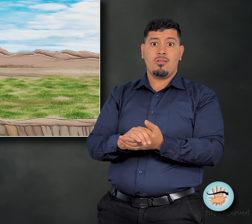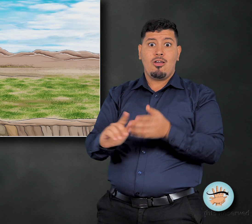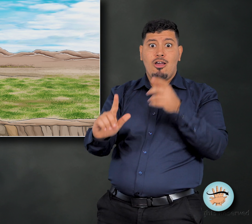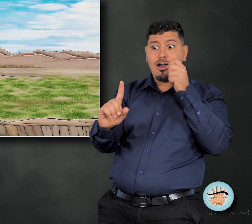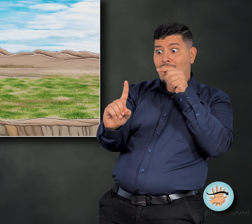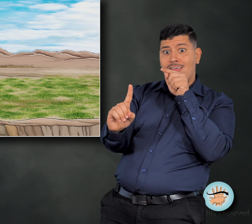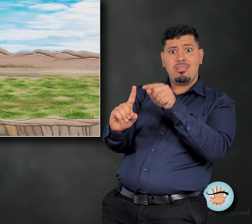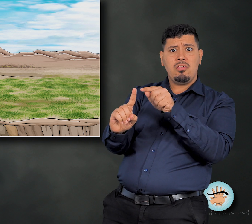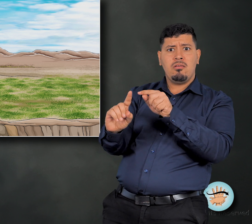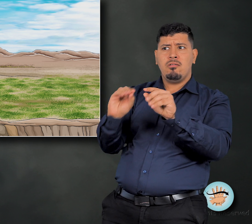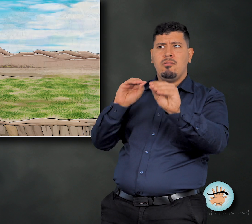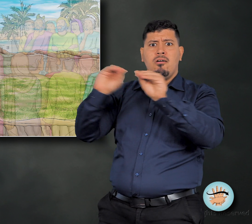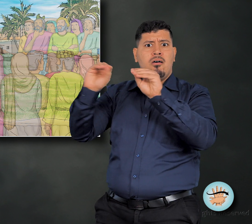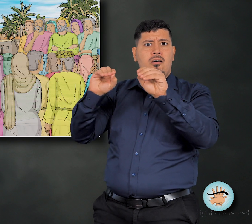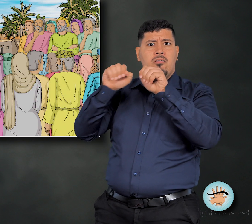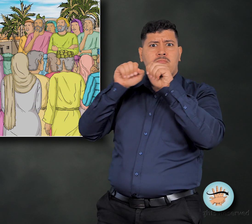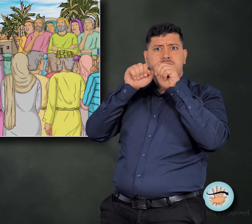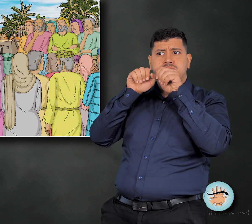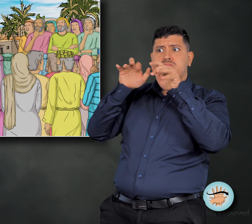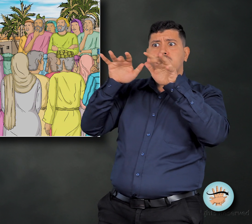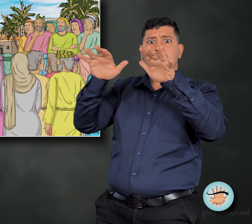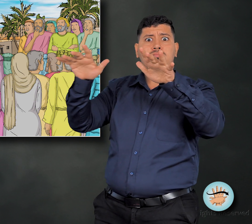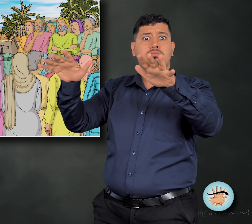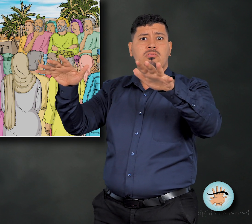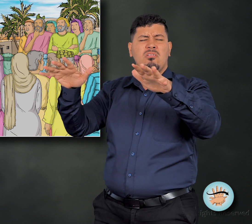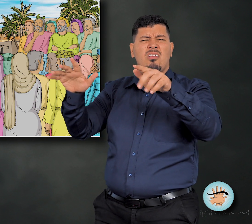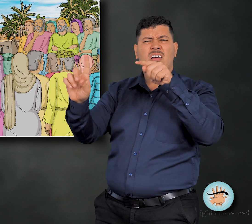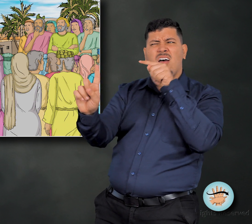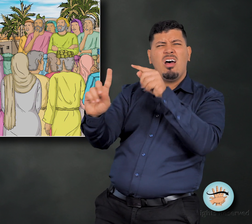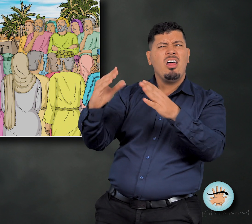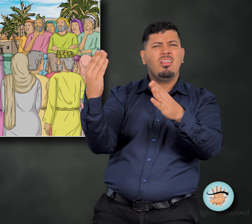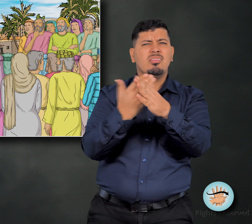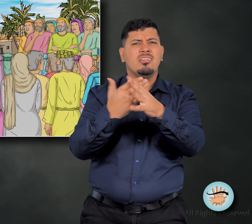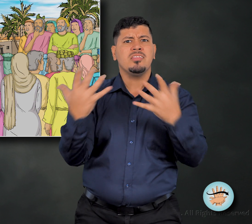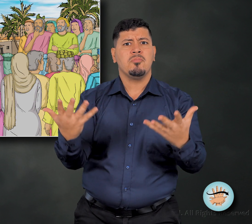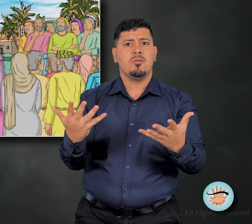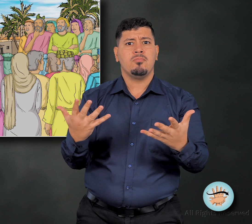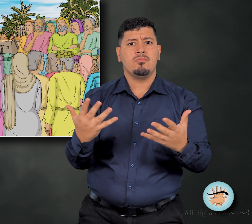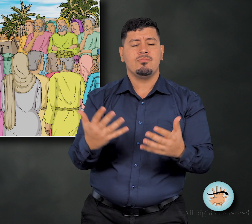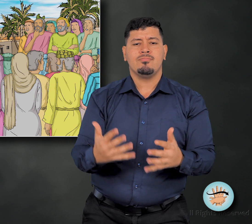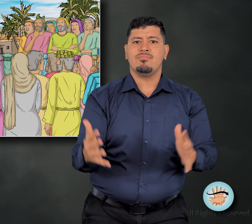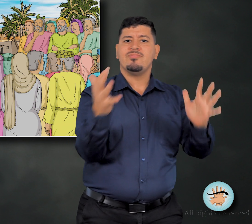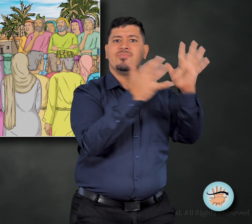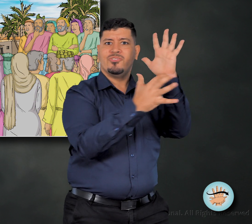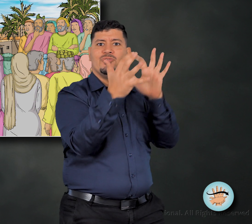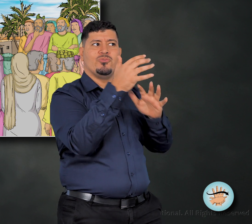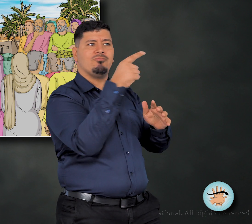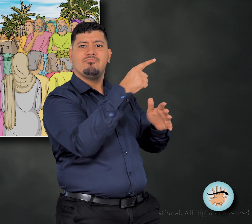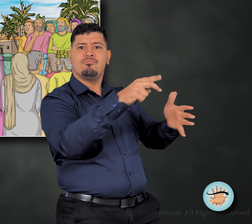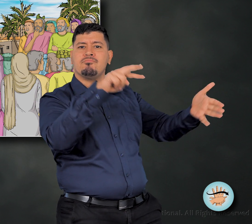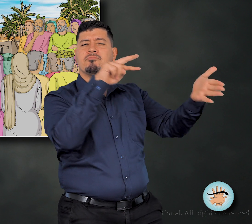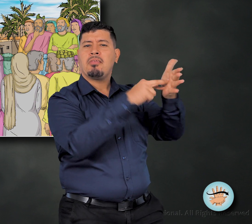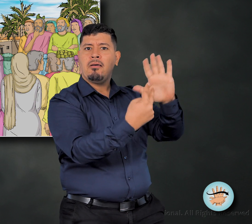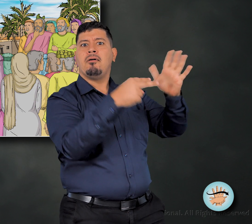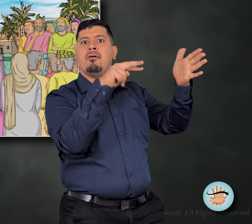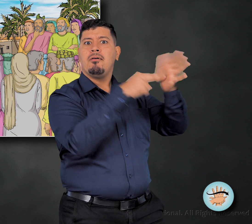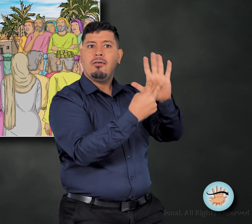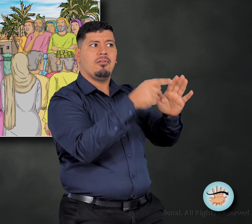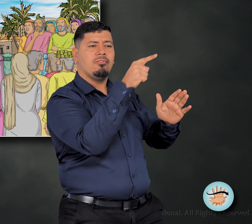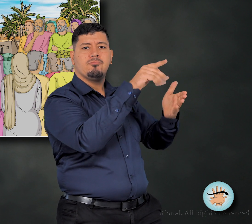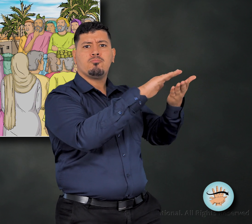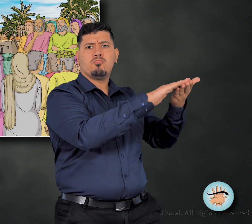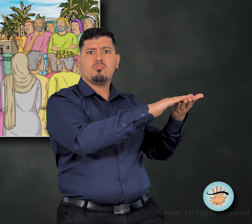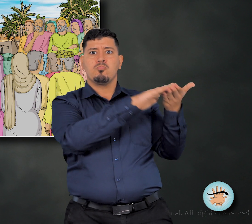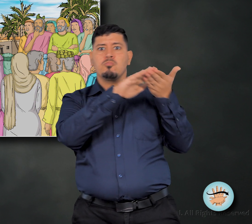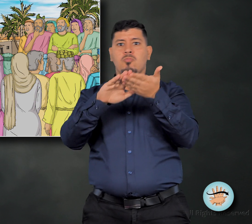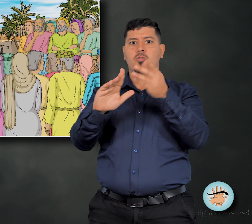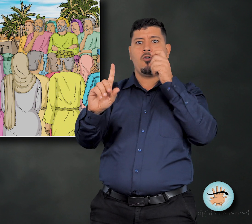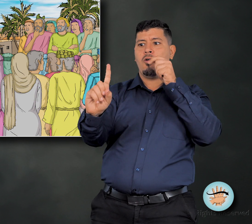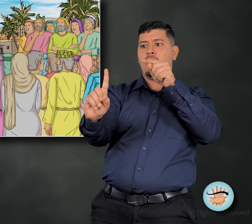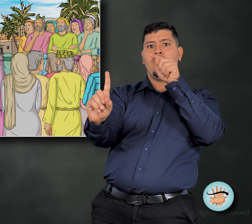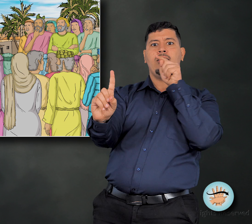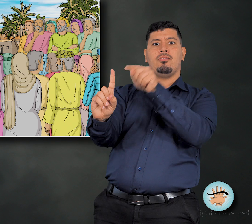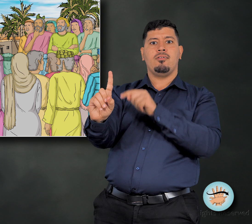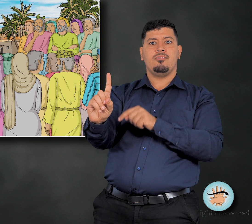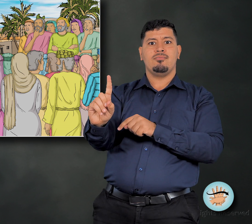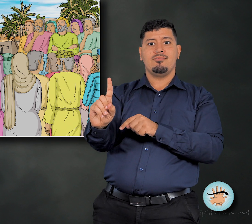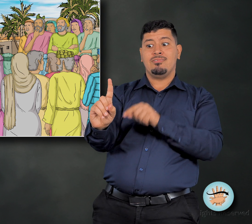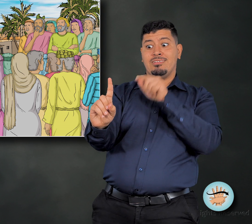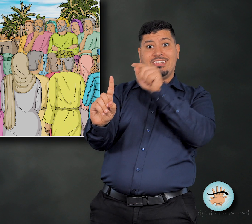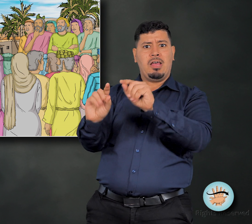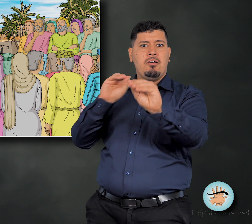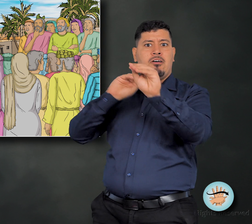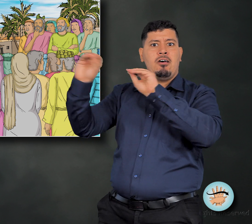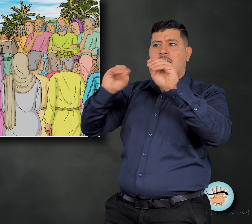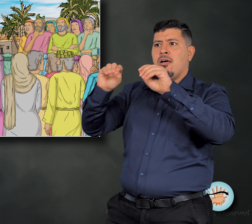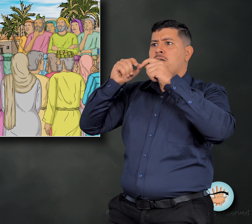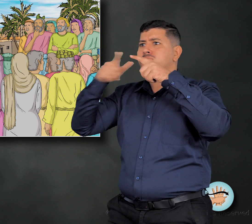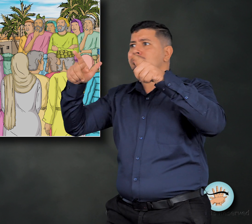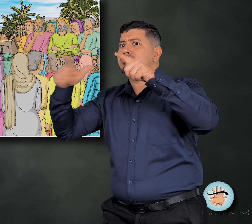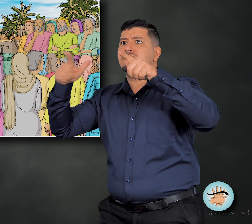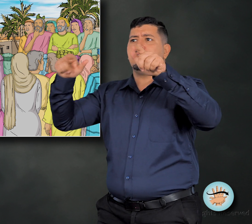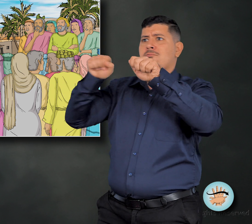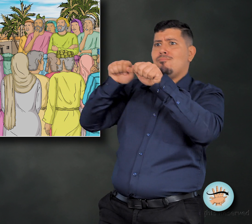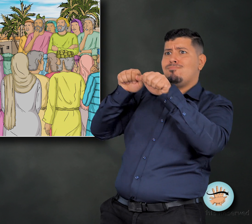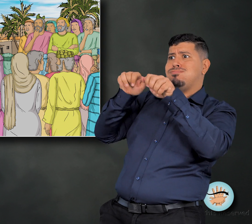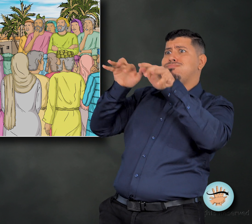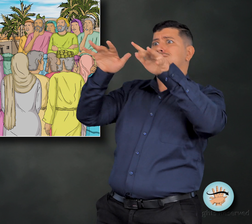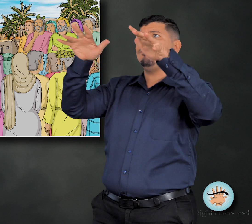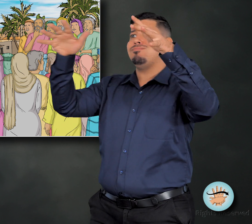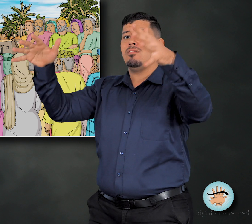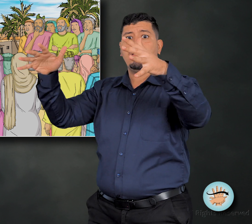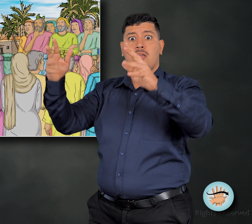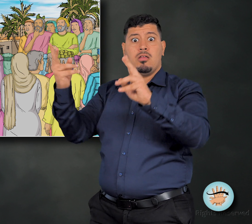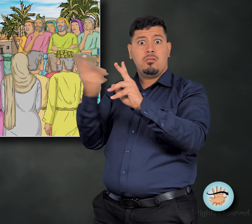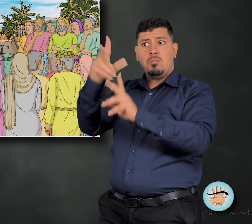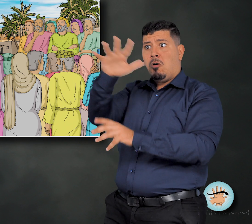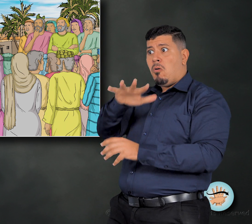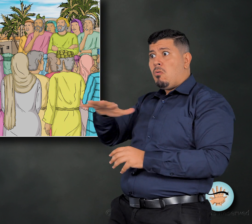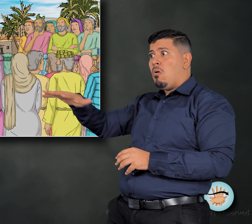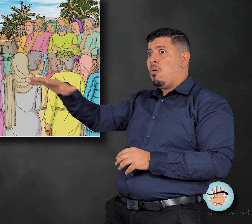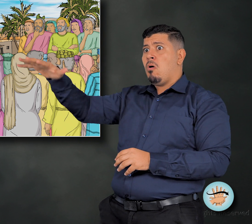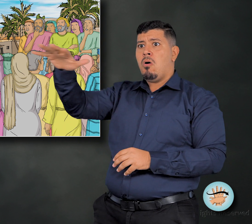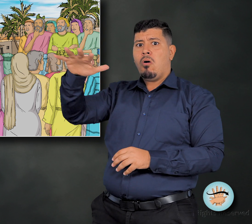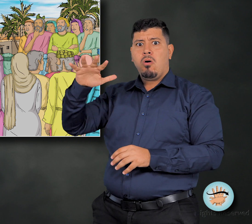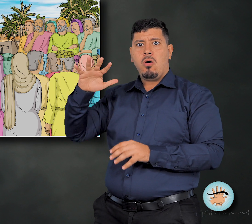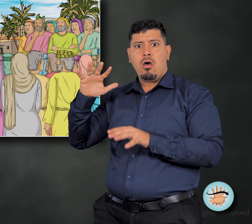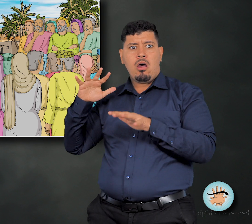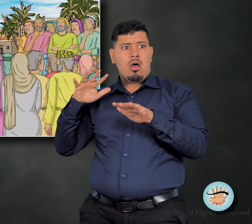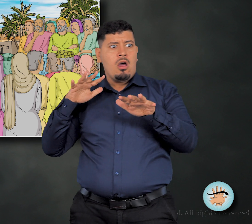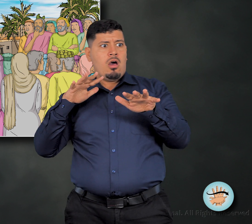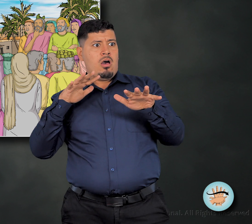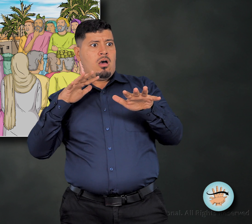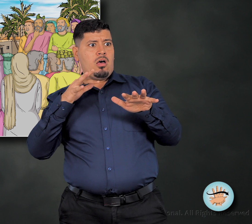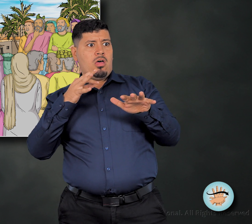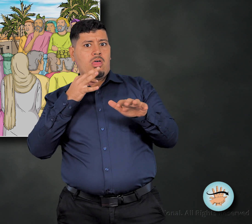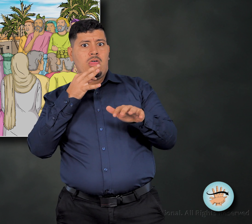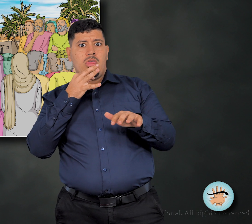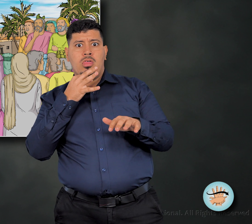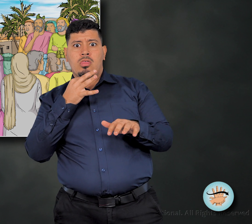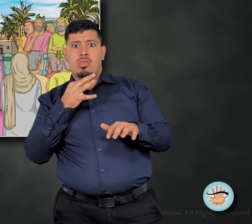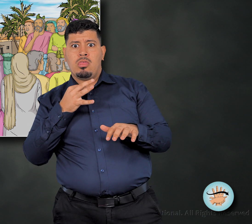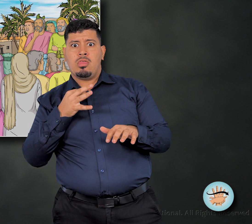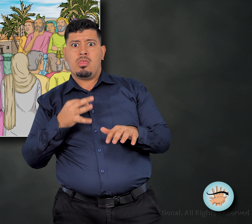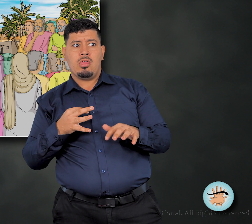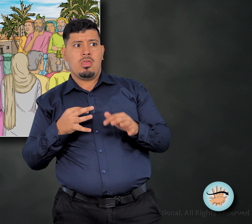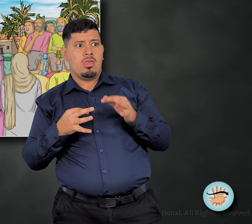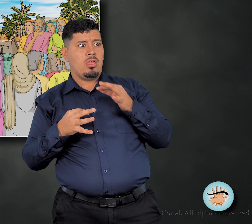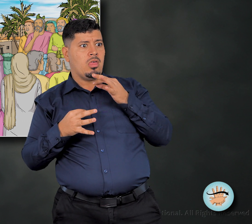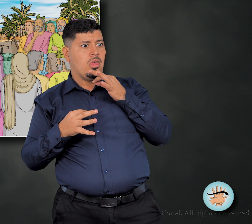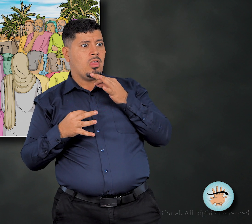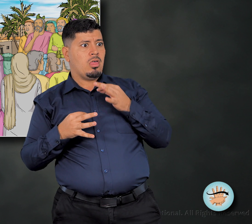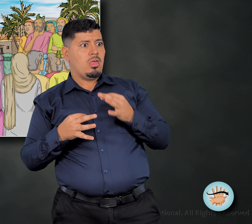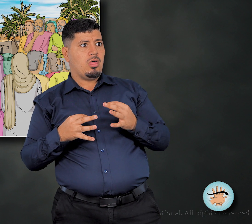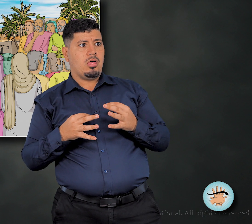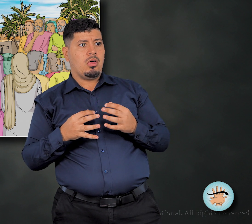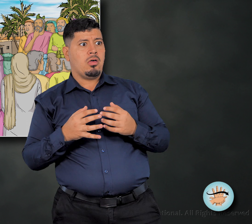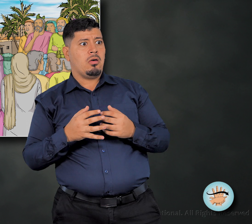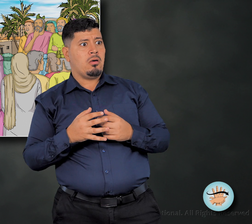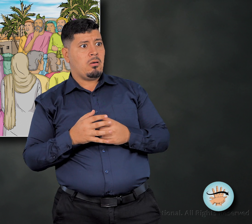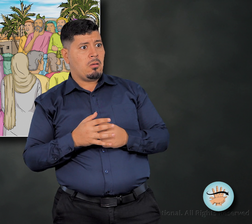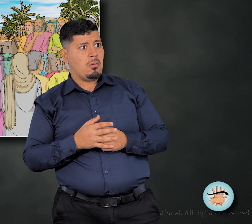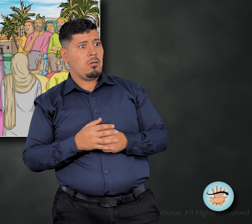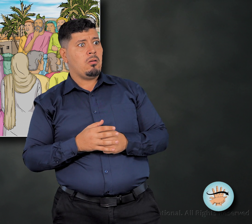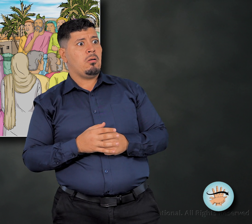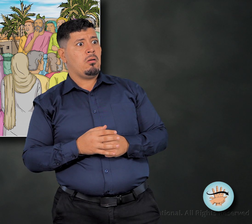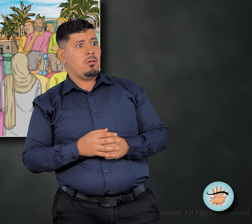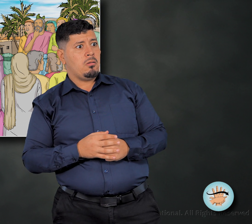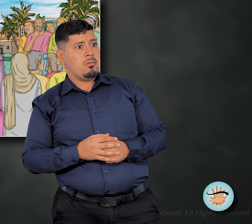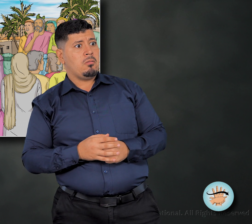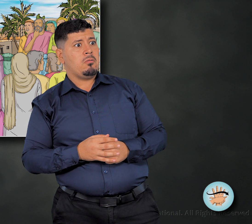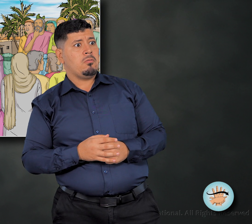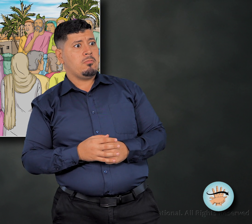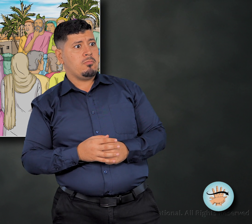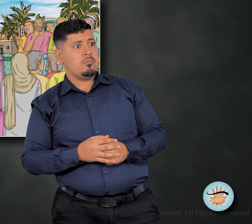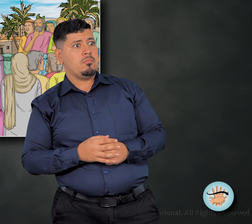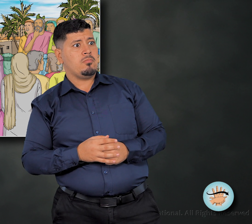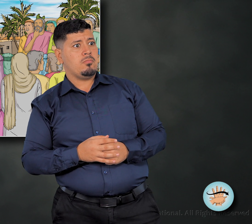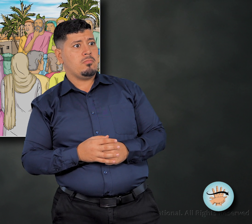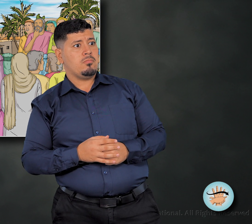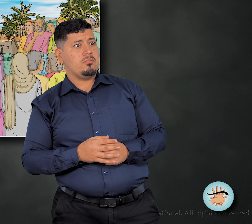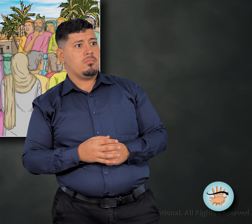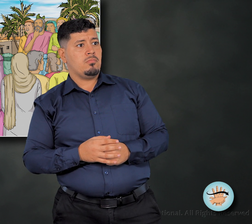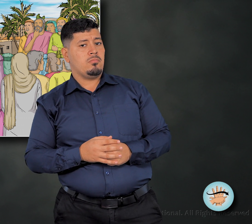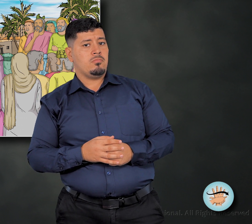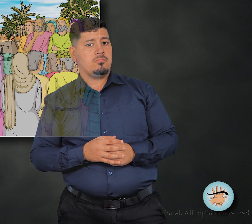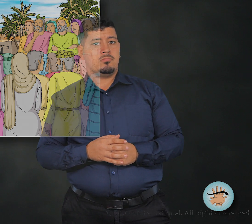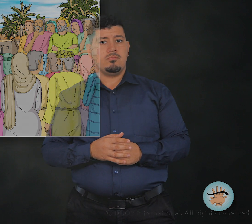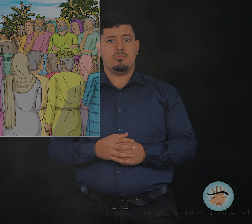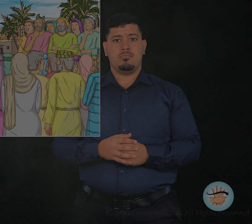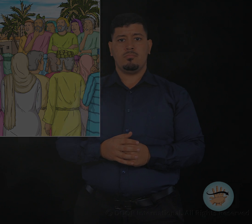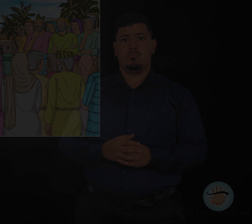And everyone was amazed.